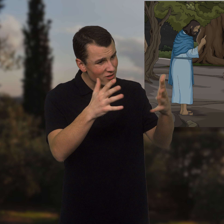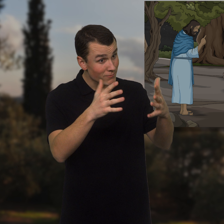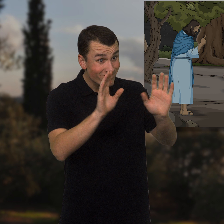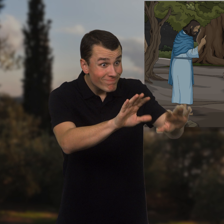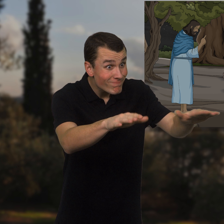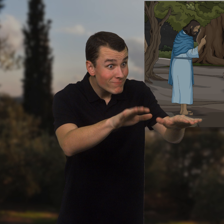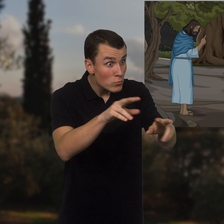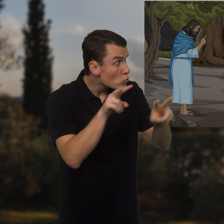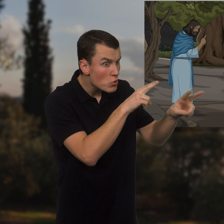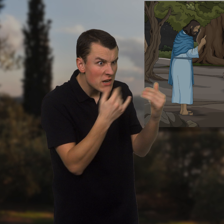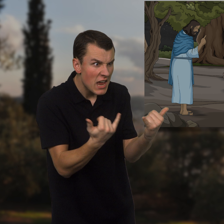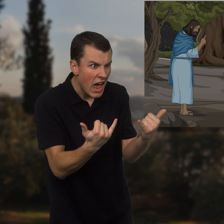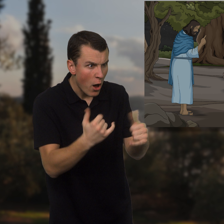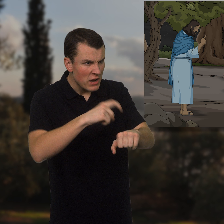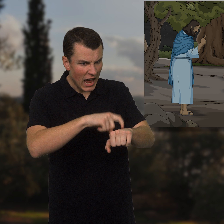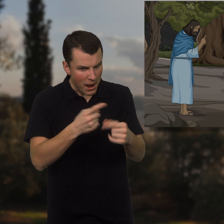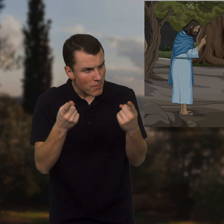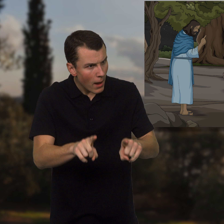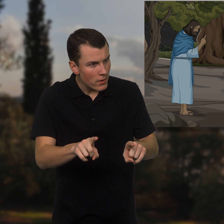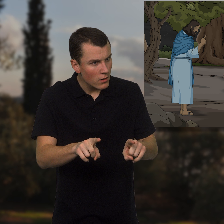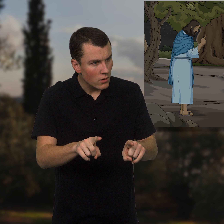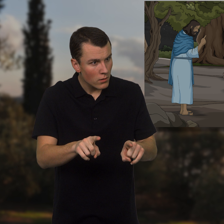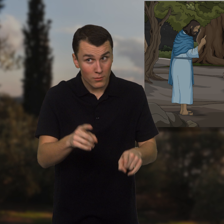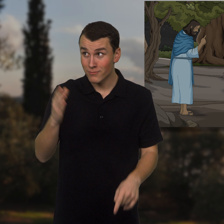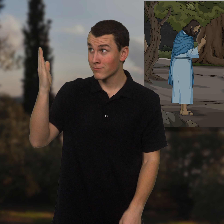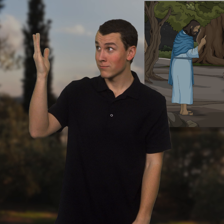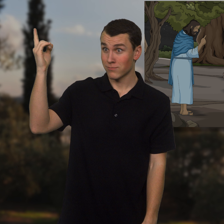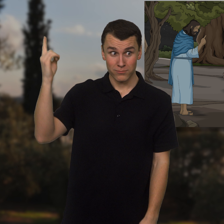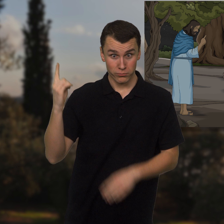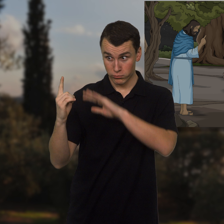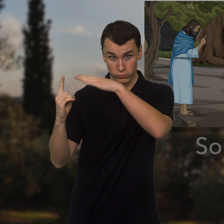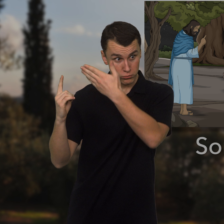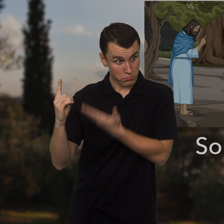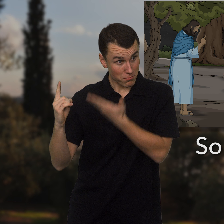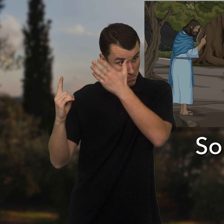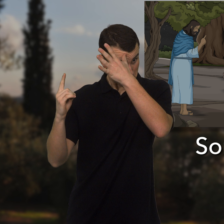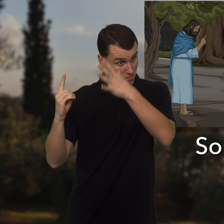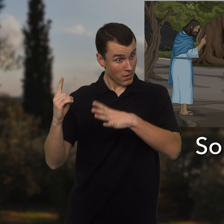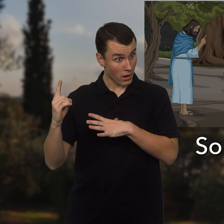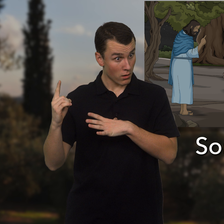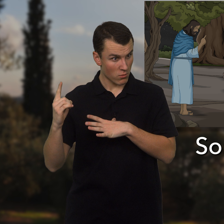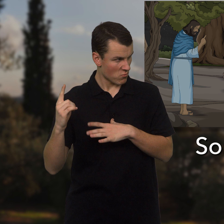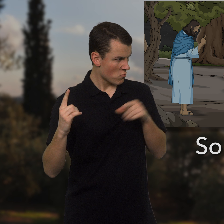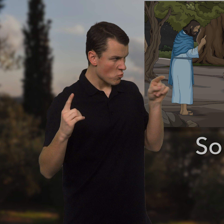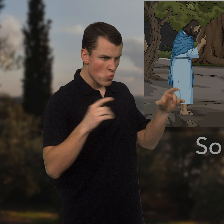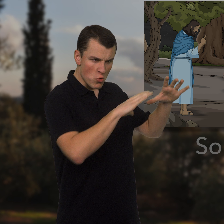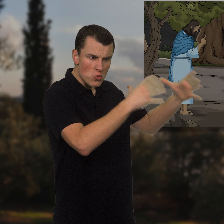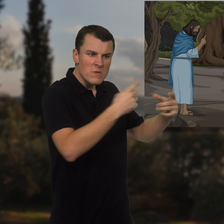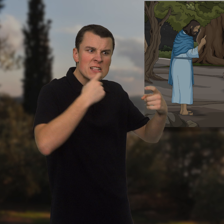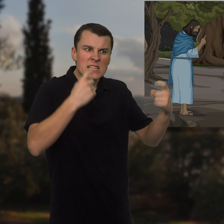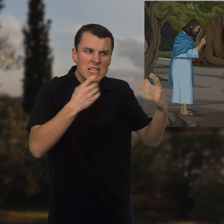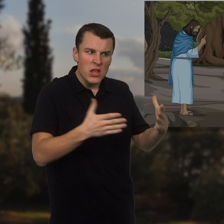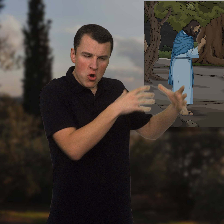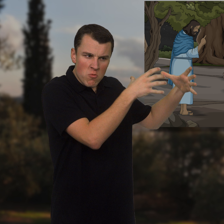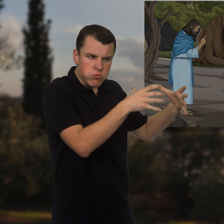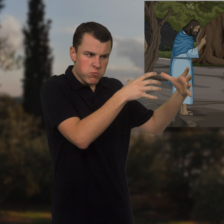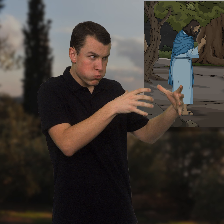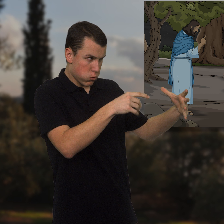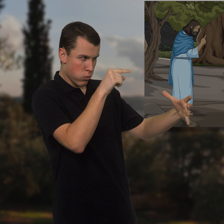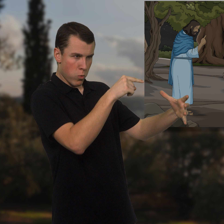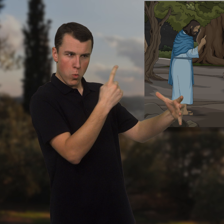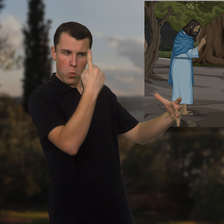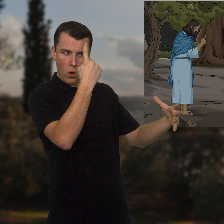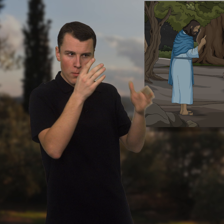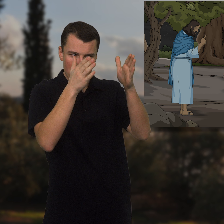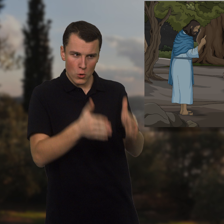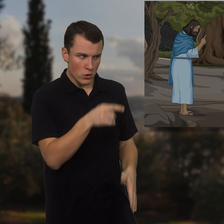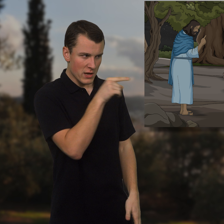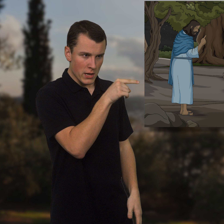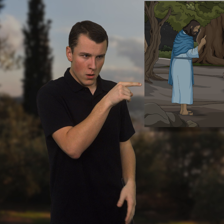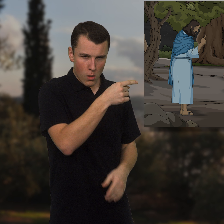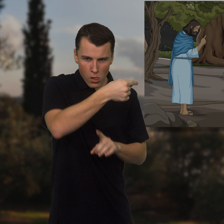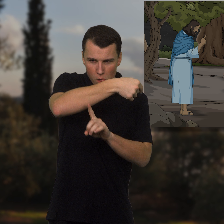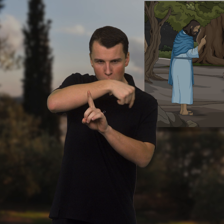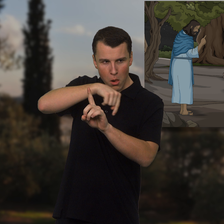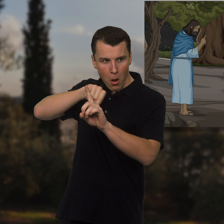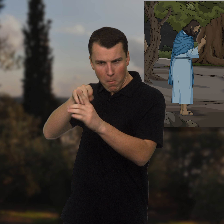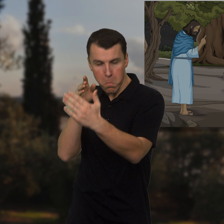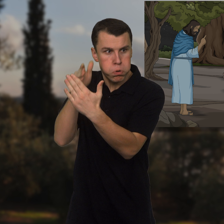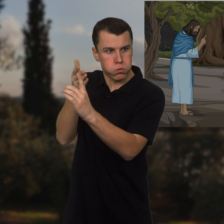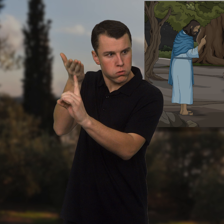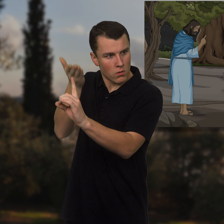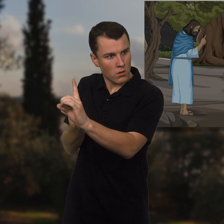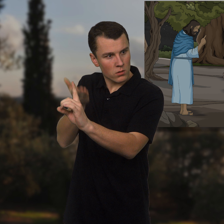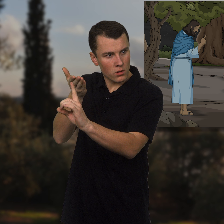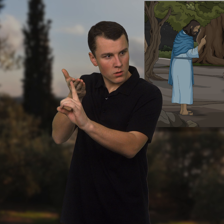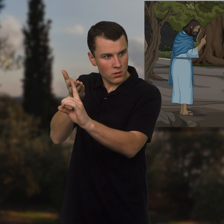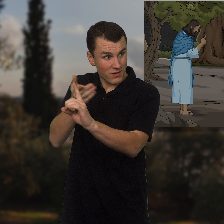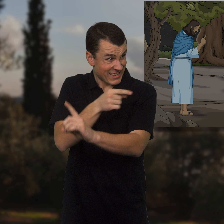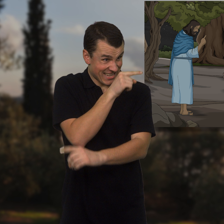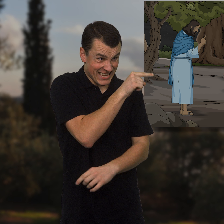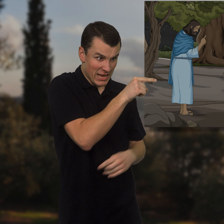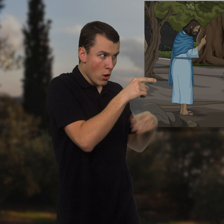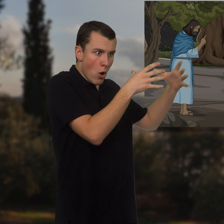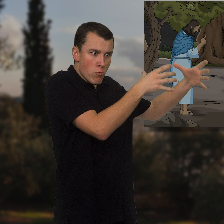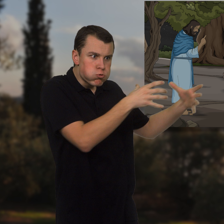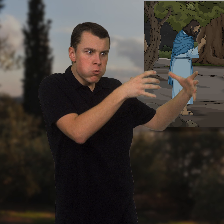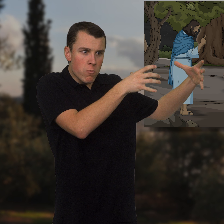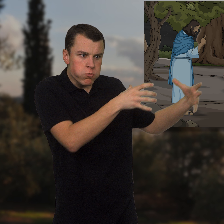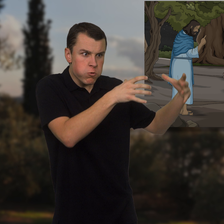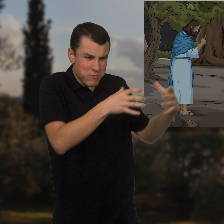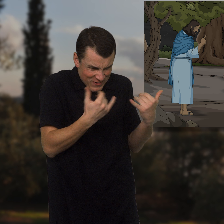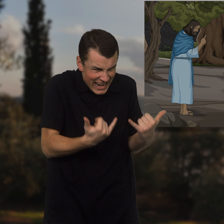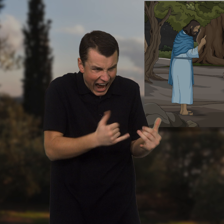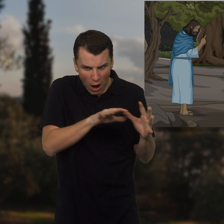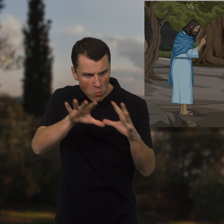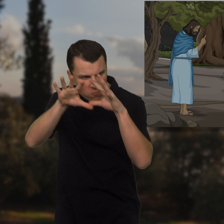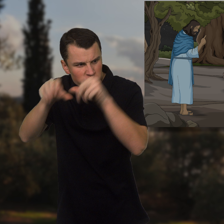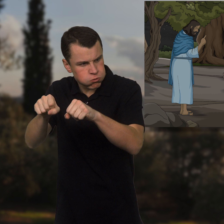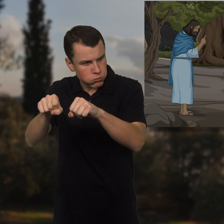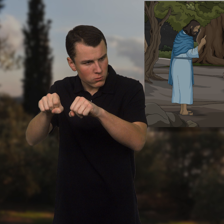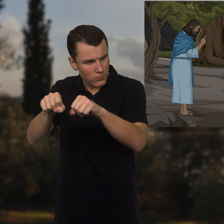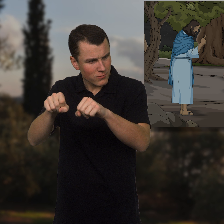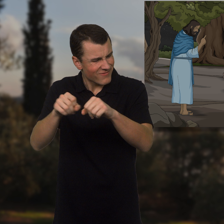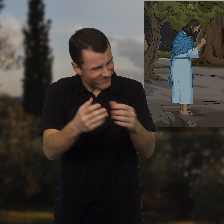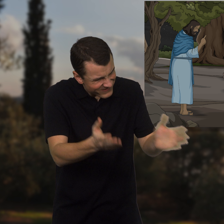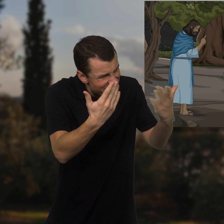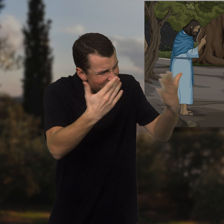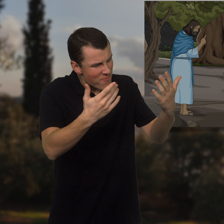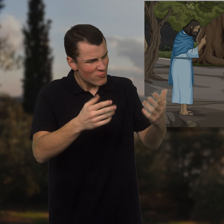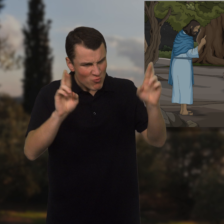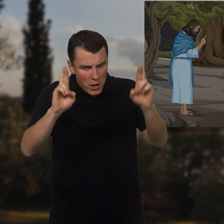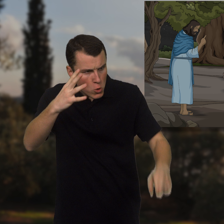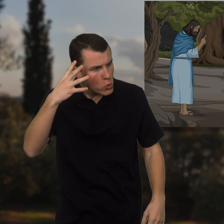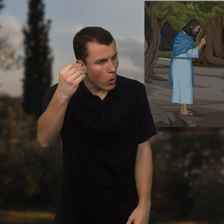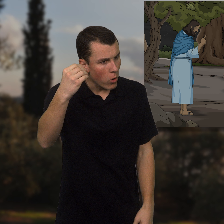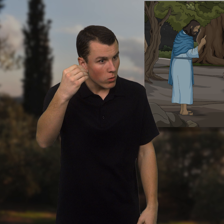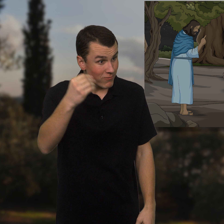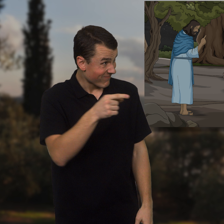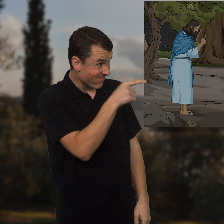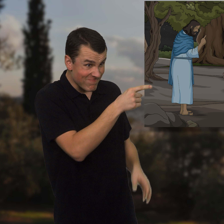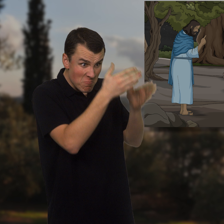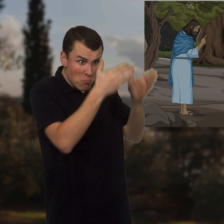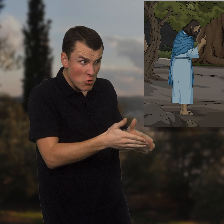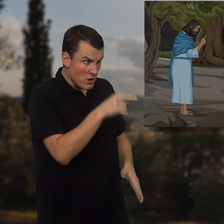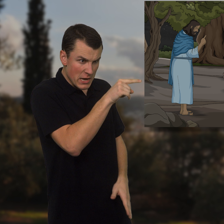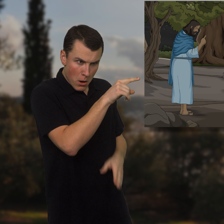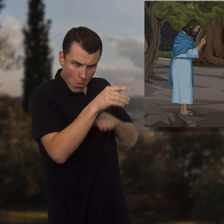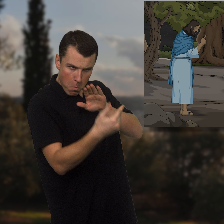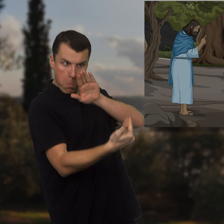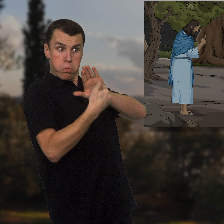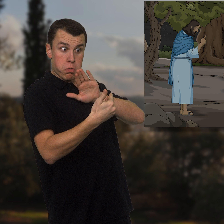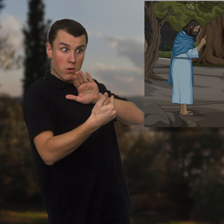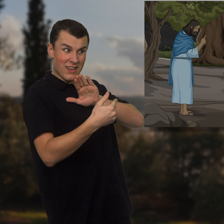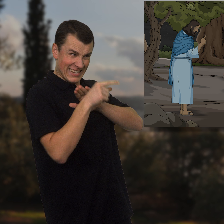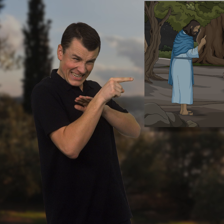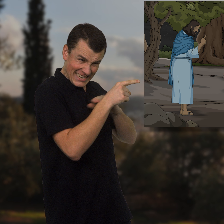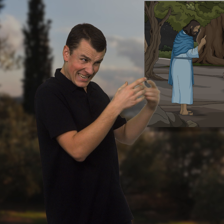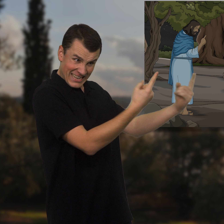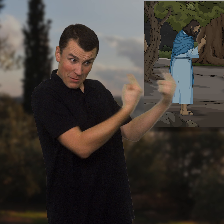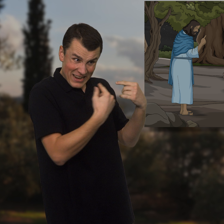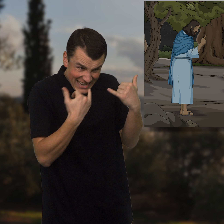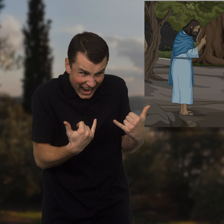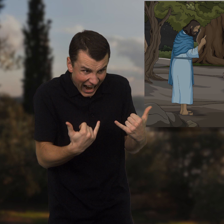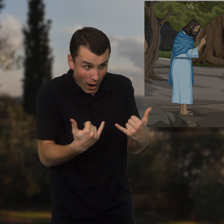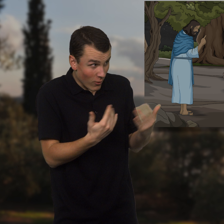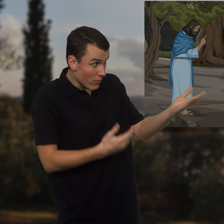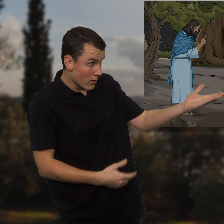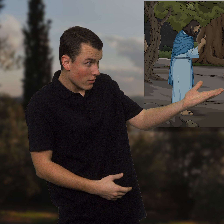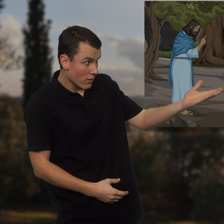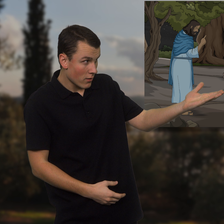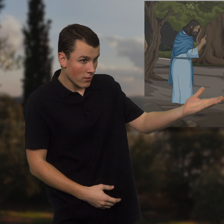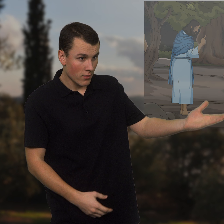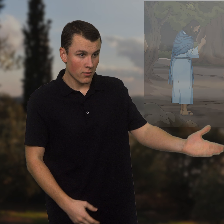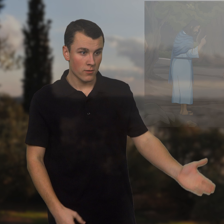Look, the hour is near, and the Son of Man is betrayed into the hands of sinners. Rise, let us go!